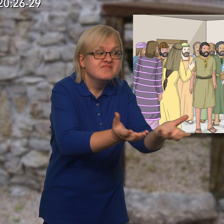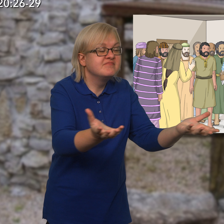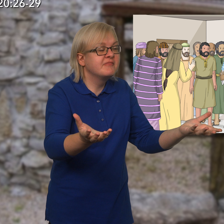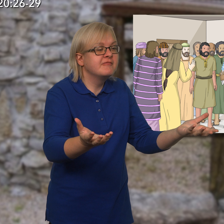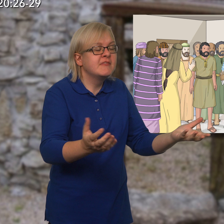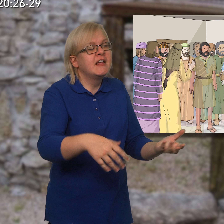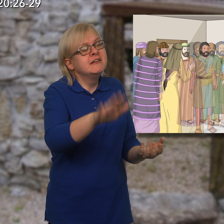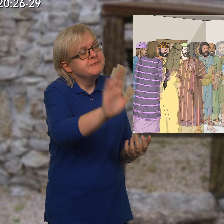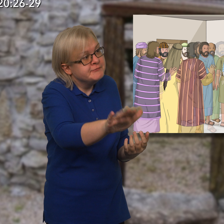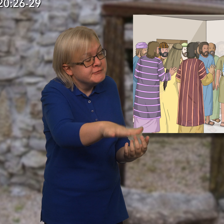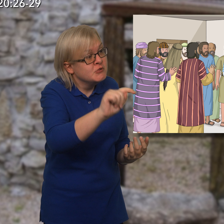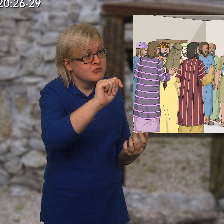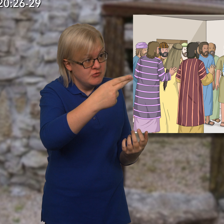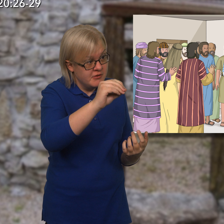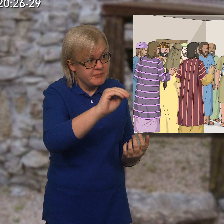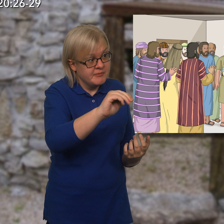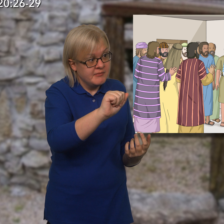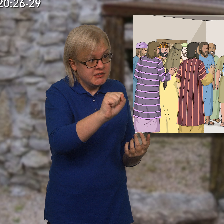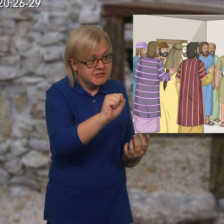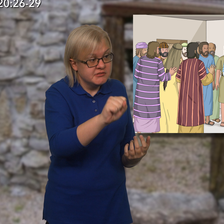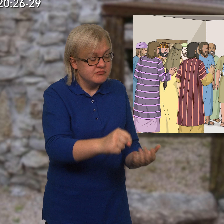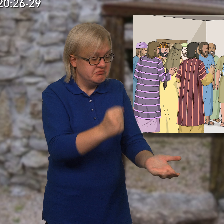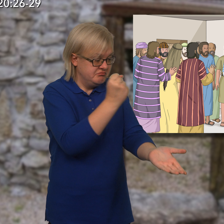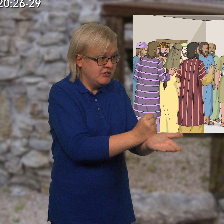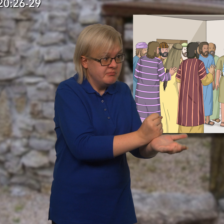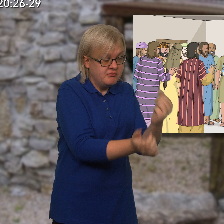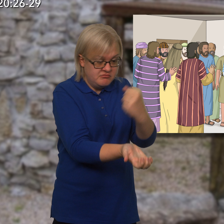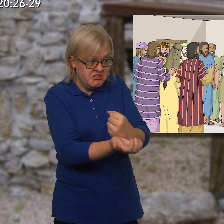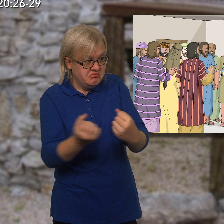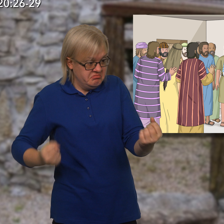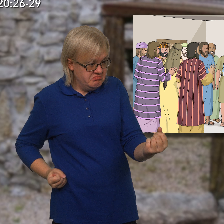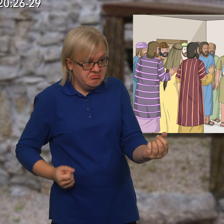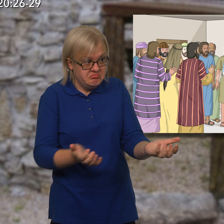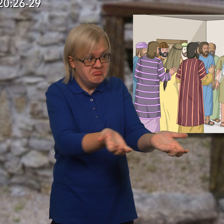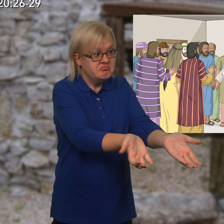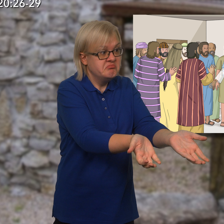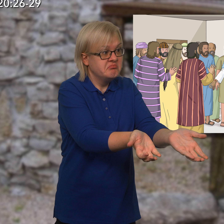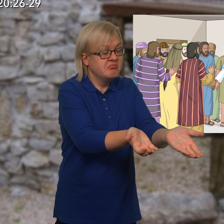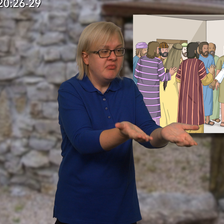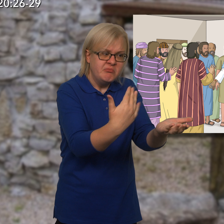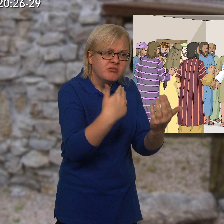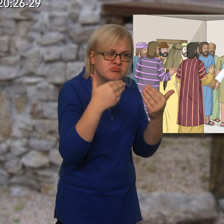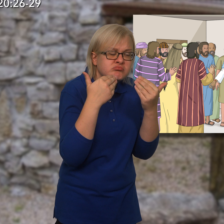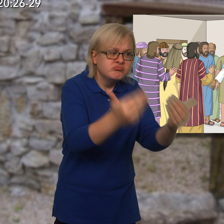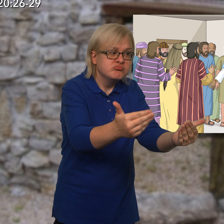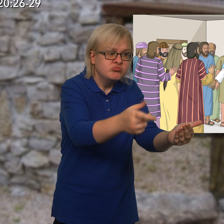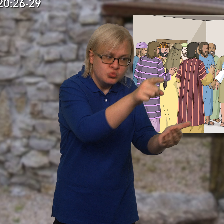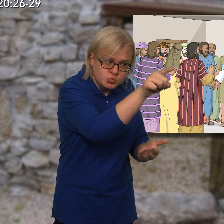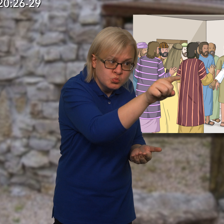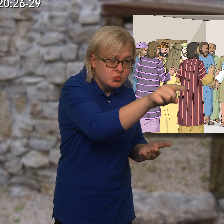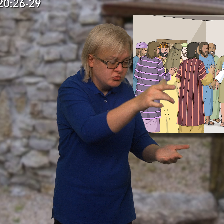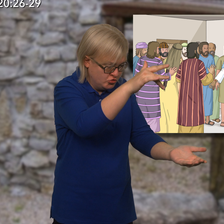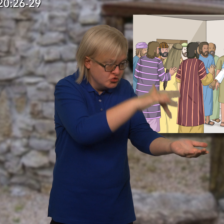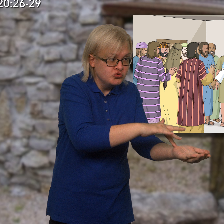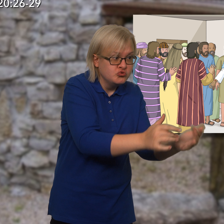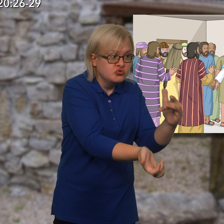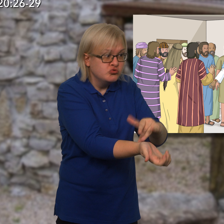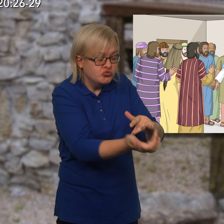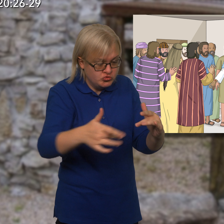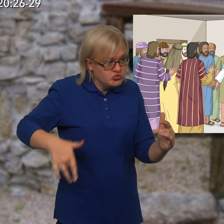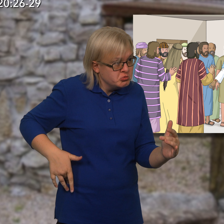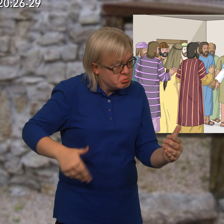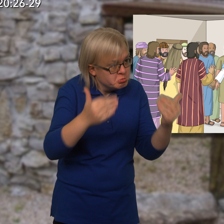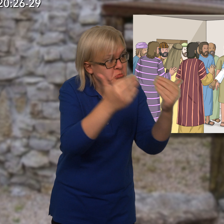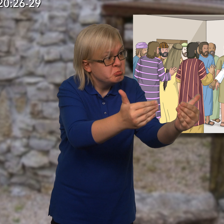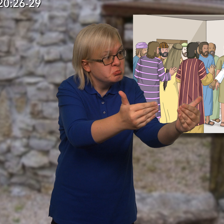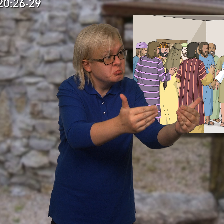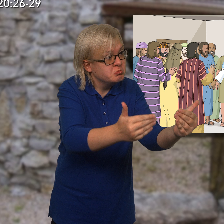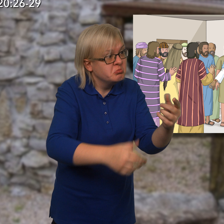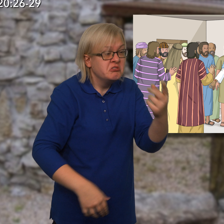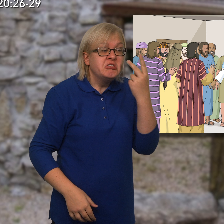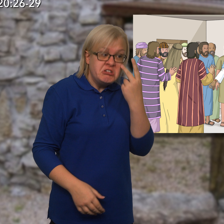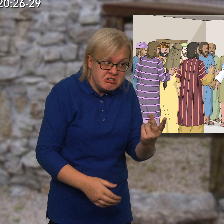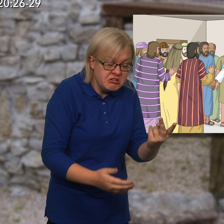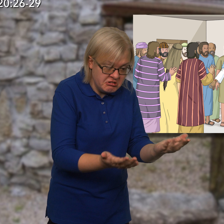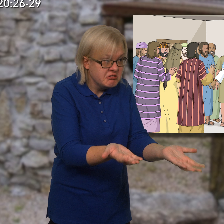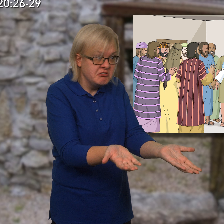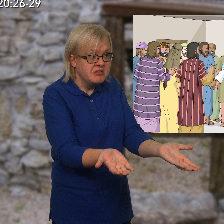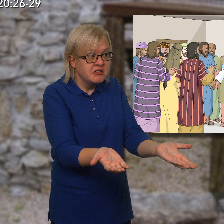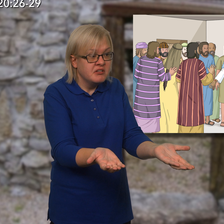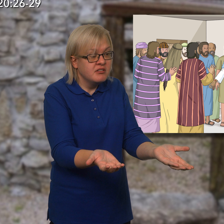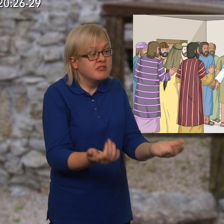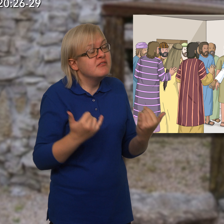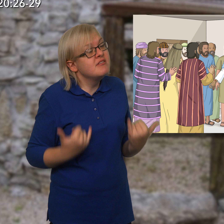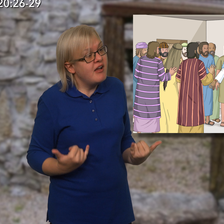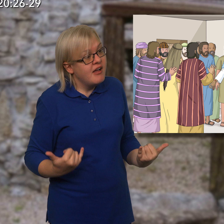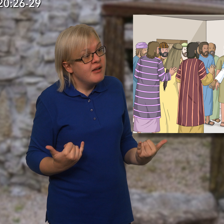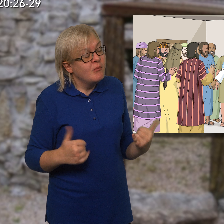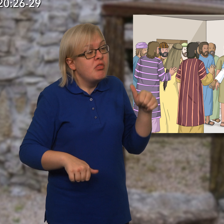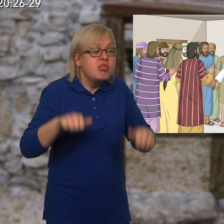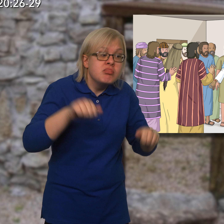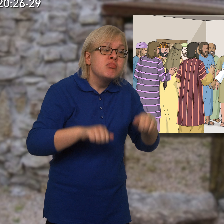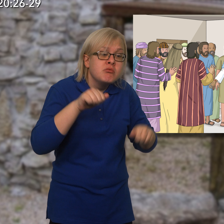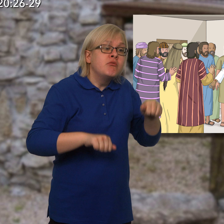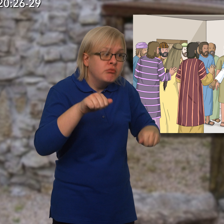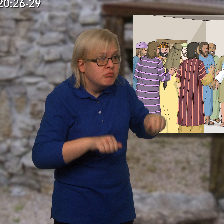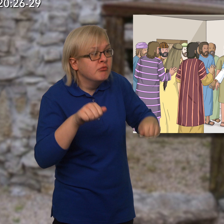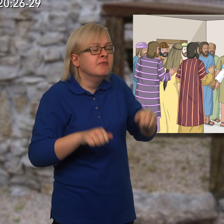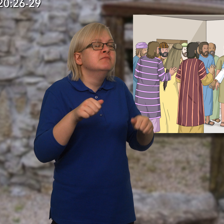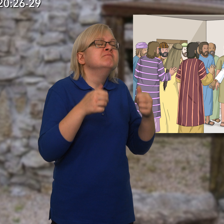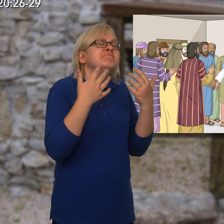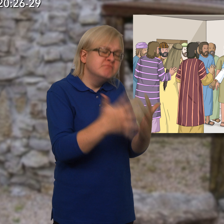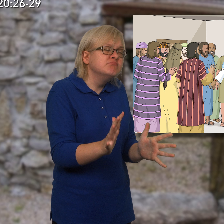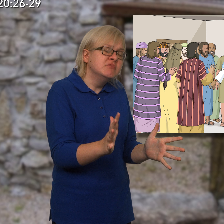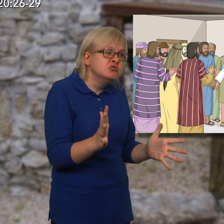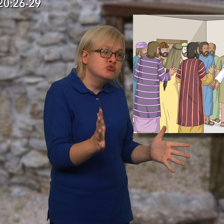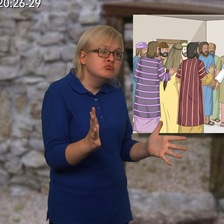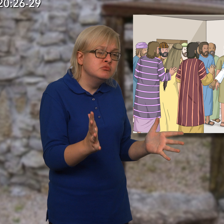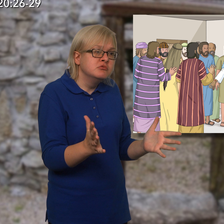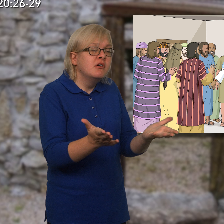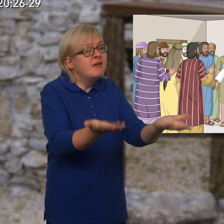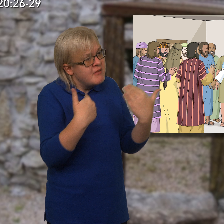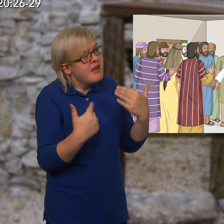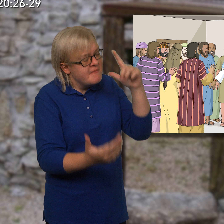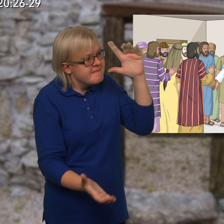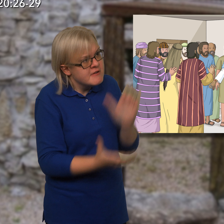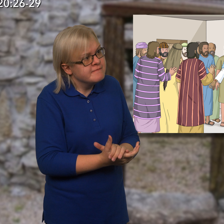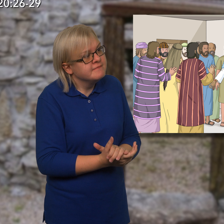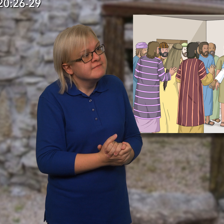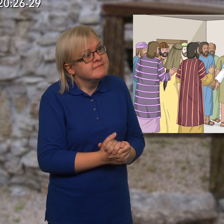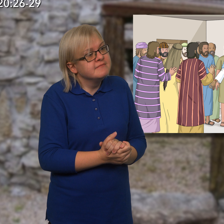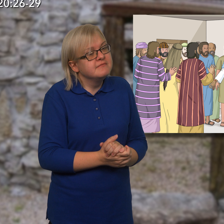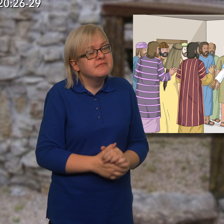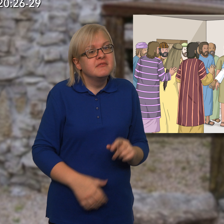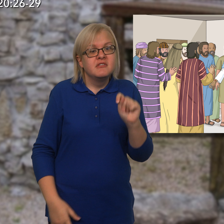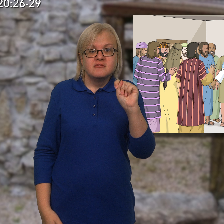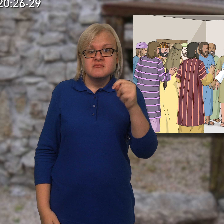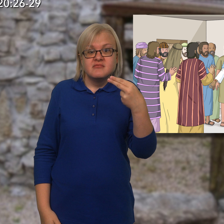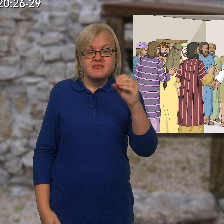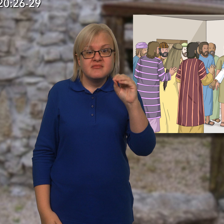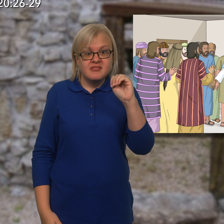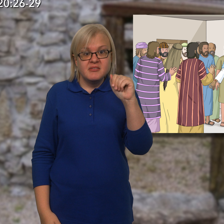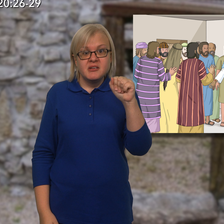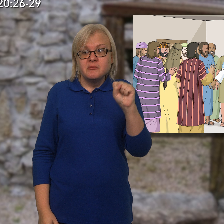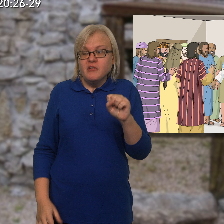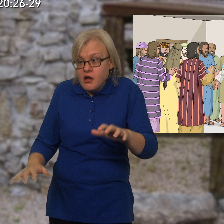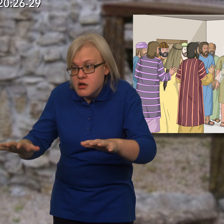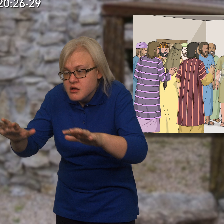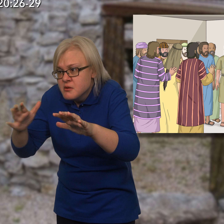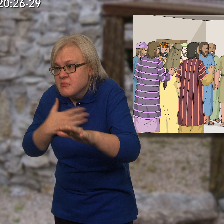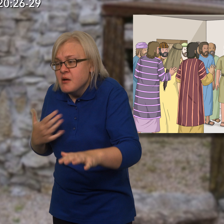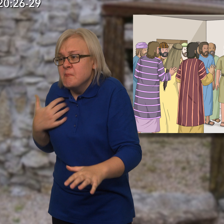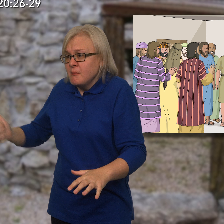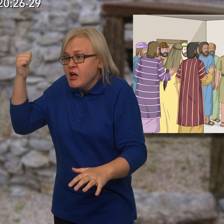Then Jesus said to Thomas, “Put your finger here and look at My hands. Reach out your hand and put it into My side. Stop doubting and believe.”